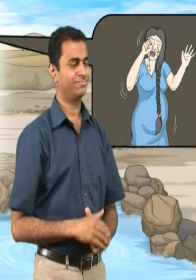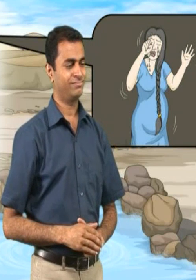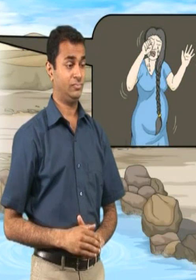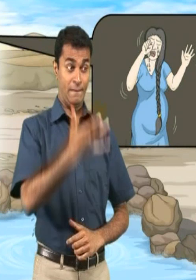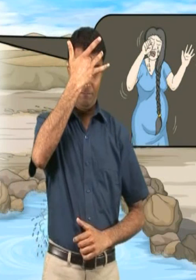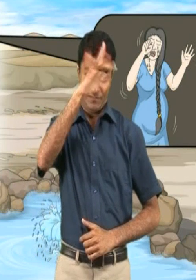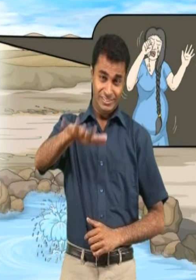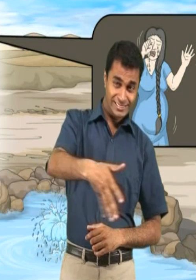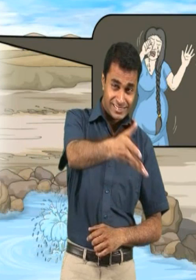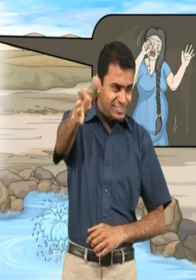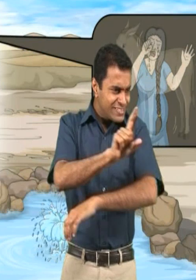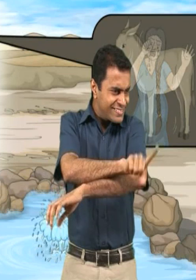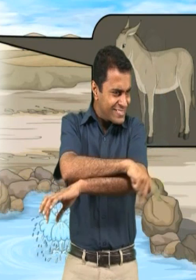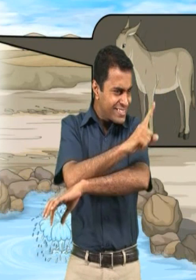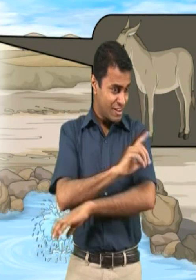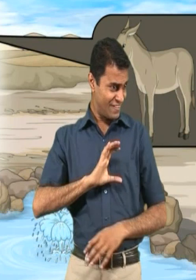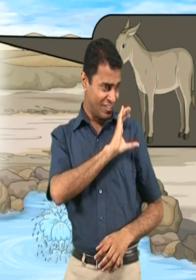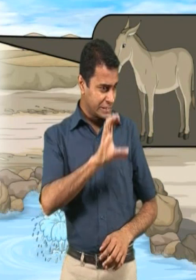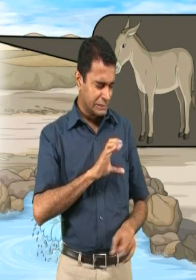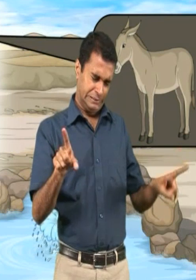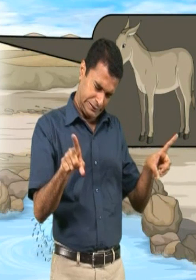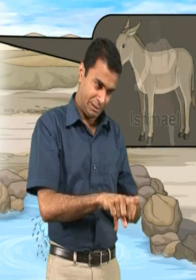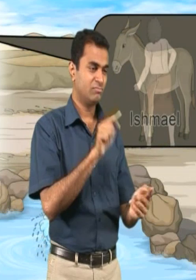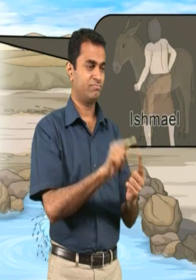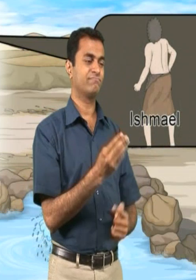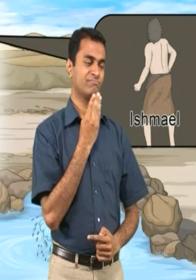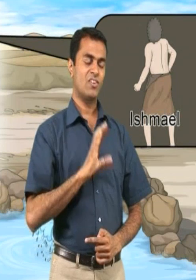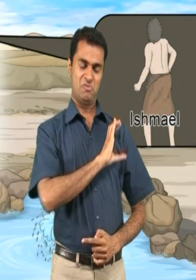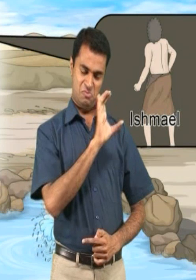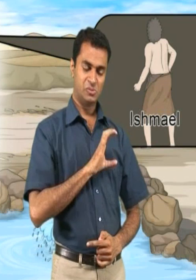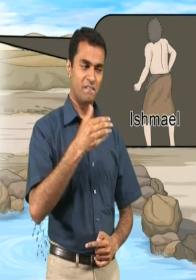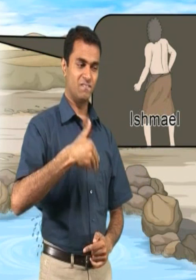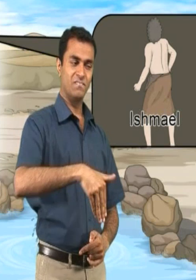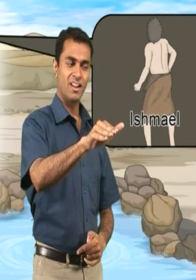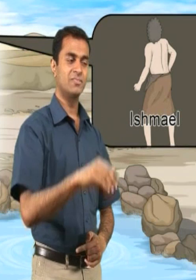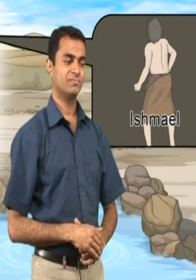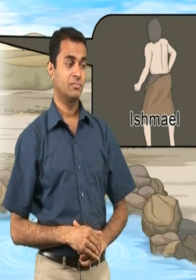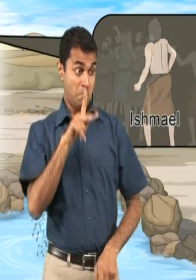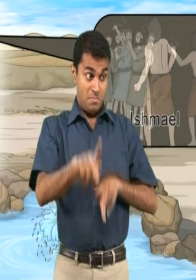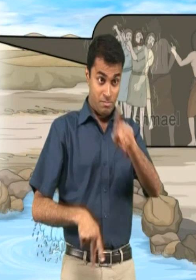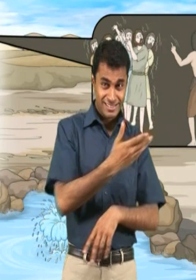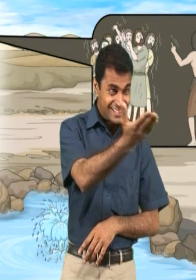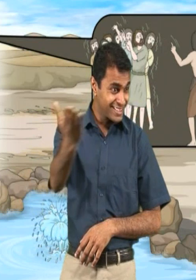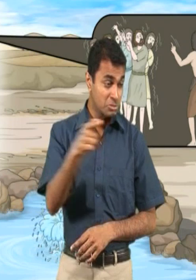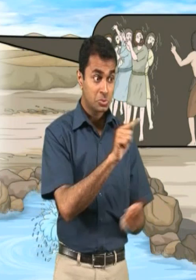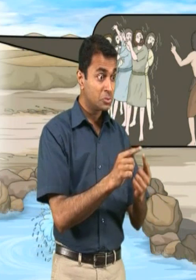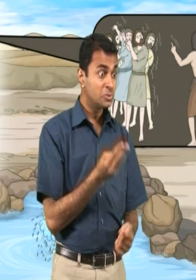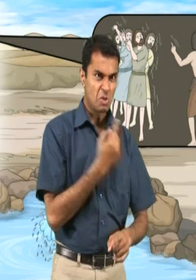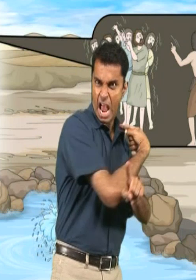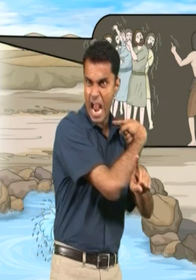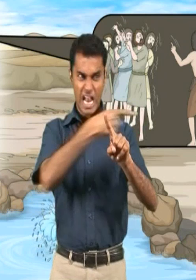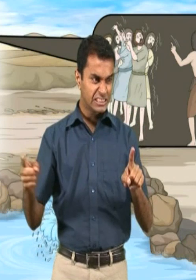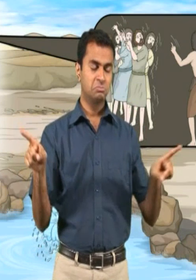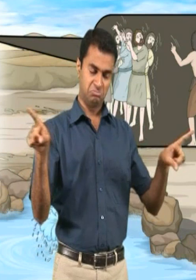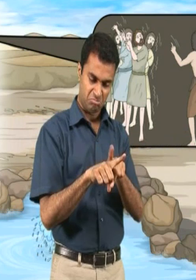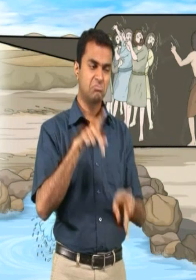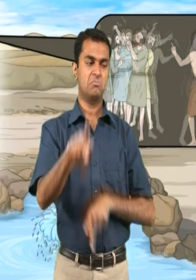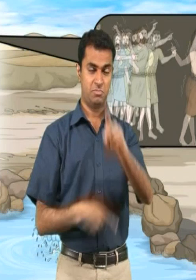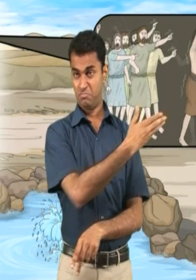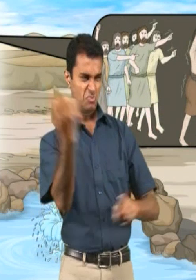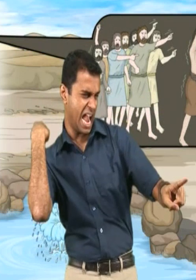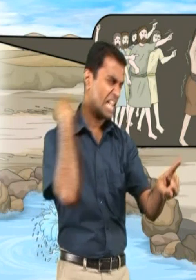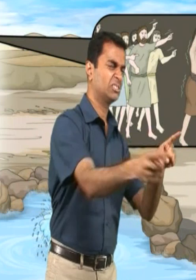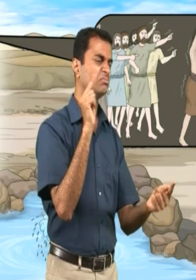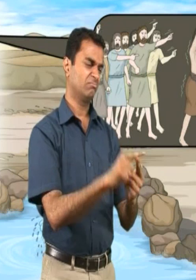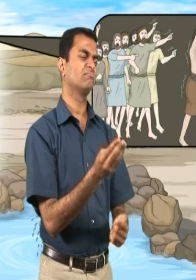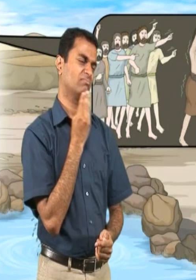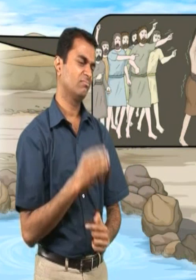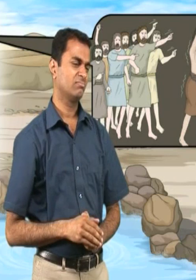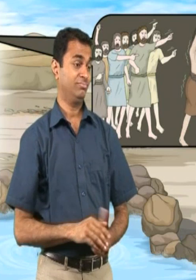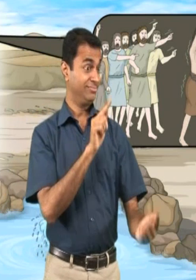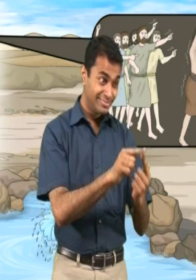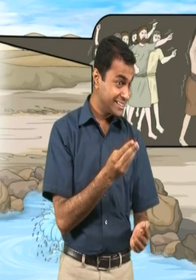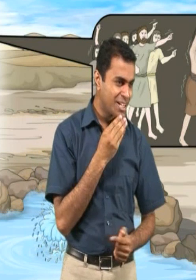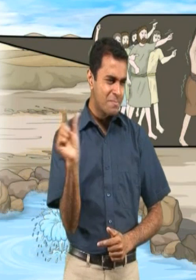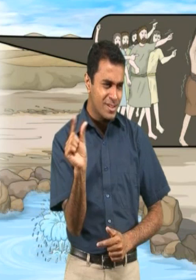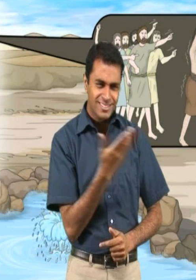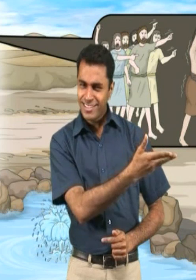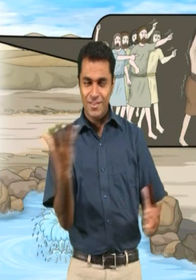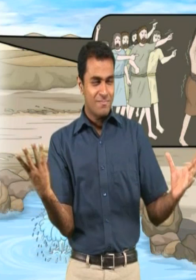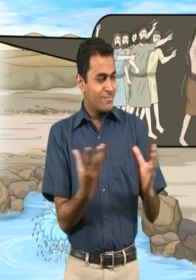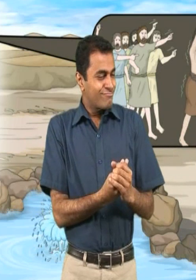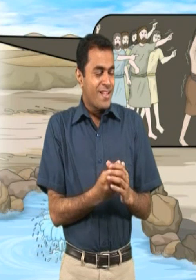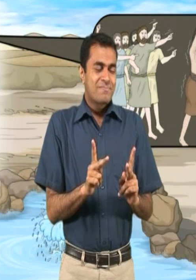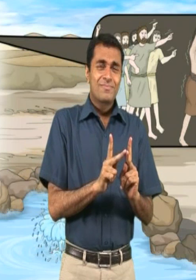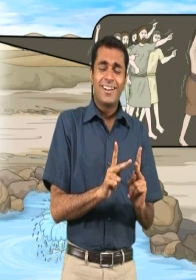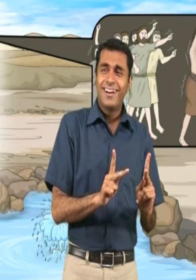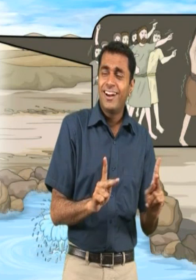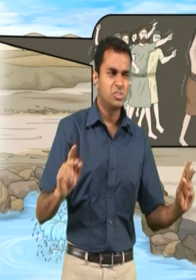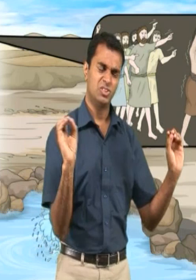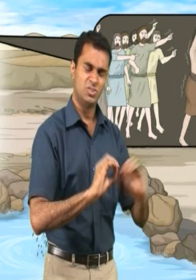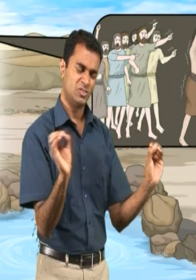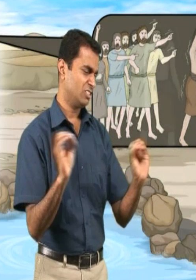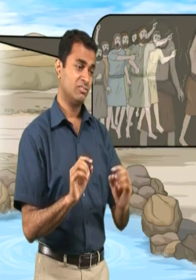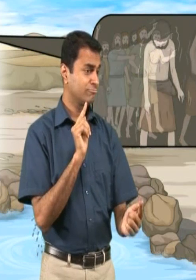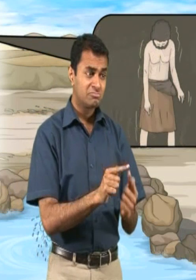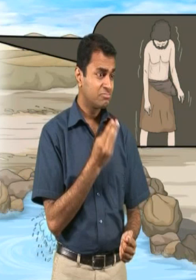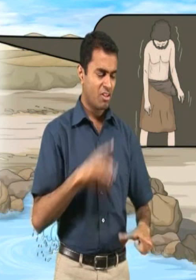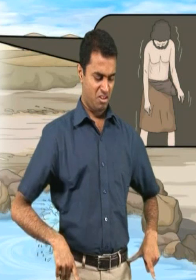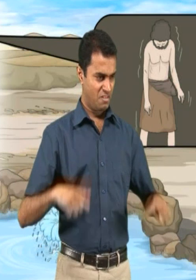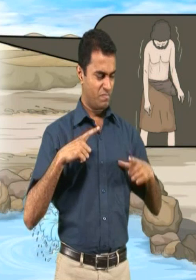He will be a wild donkey of a man, and his hand will be against everyone, and everyone’s hand against him;